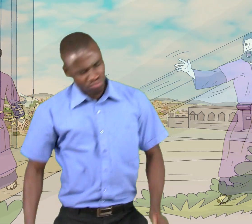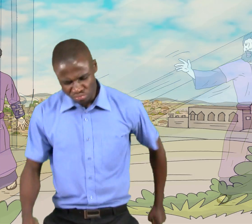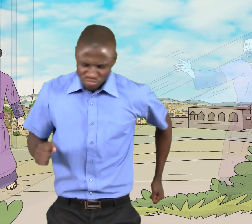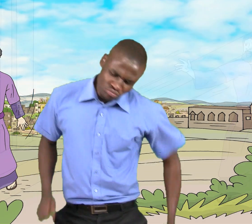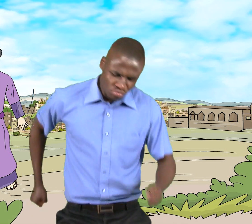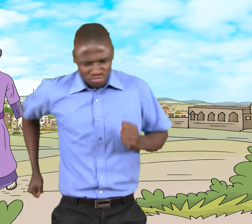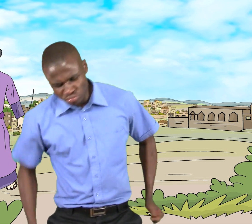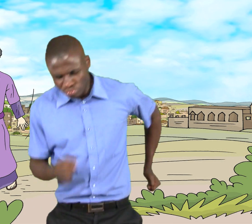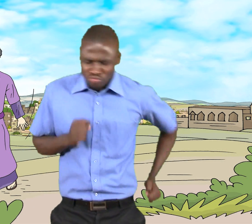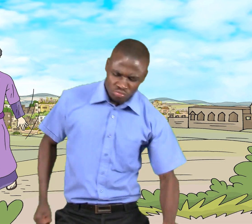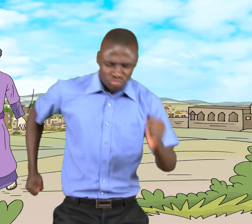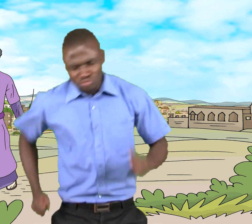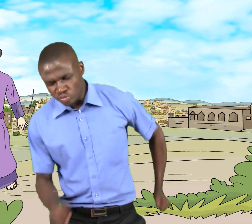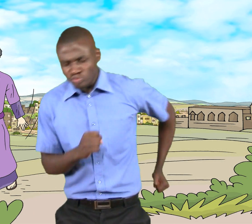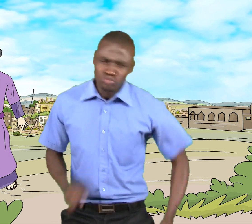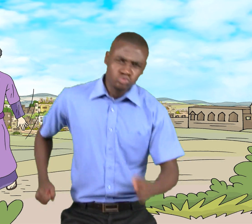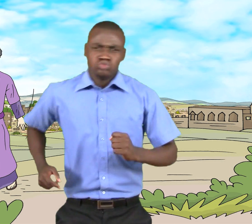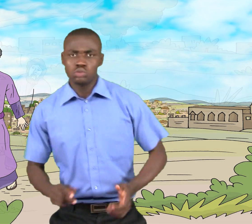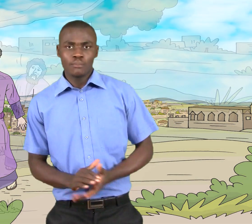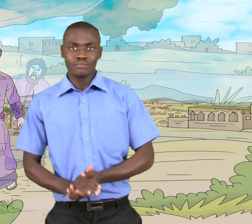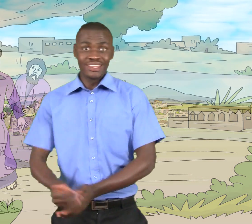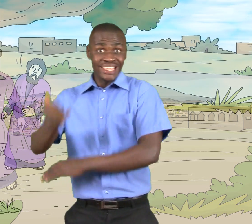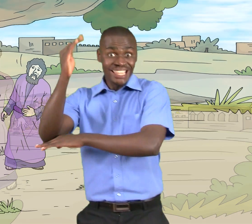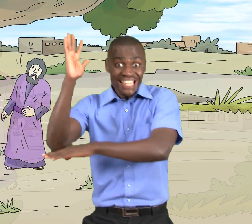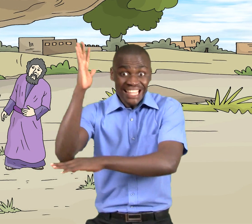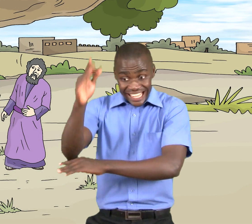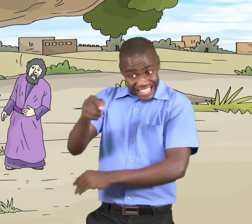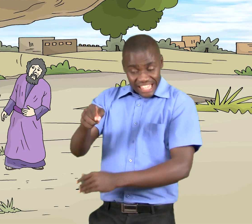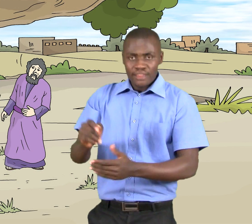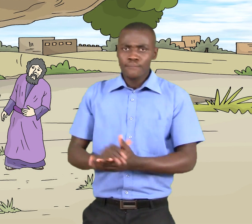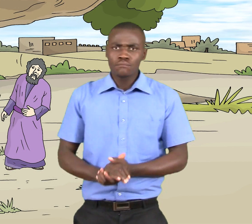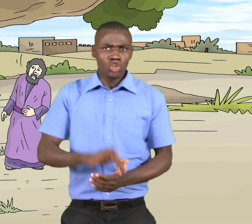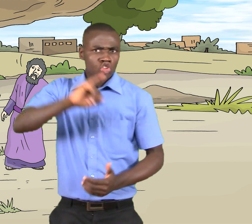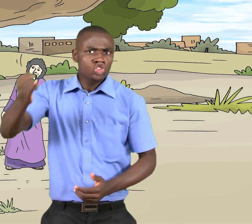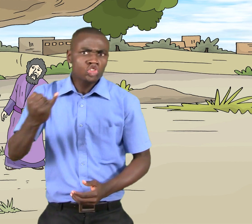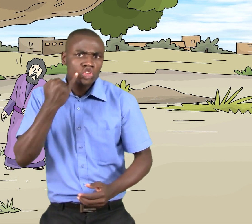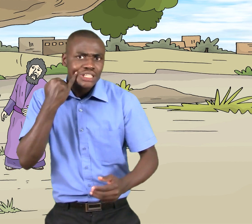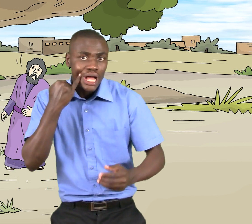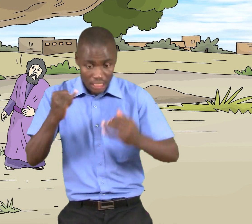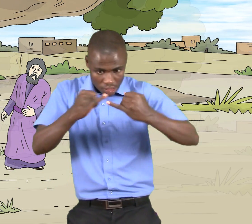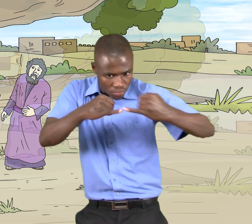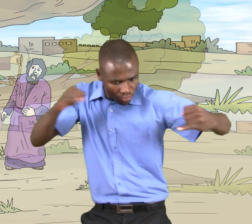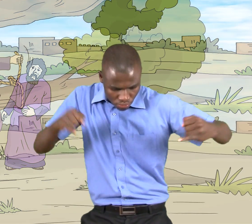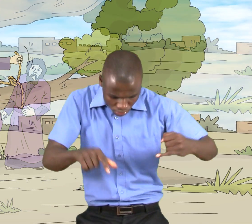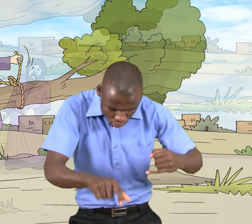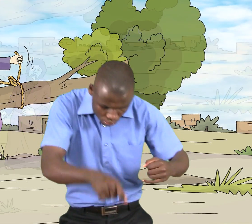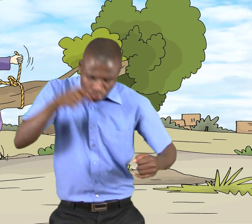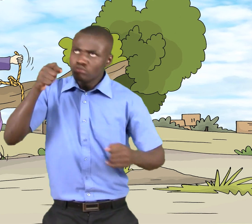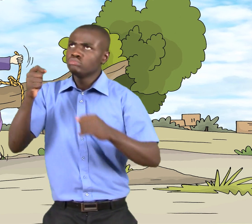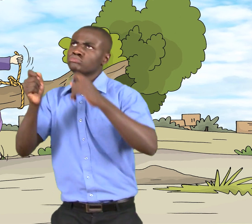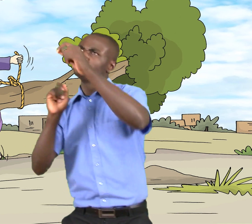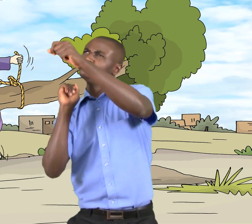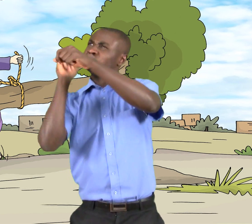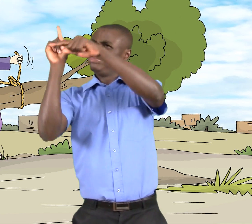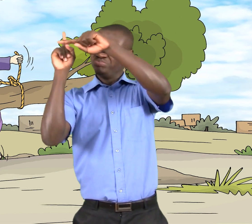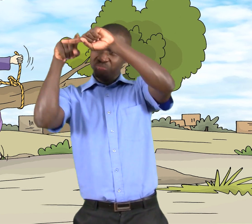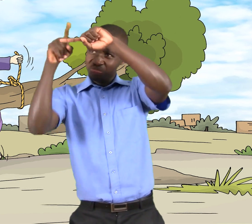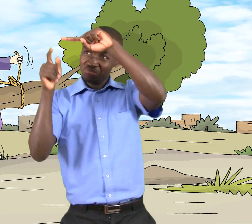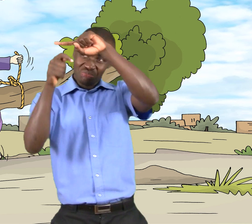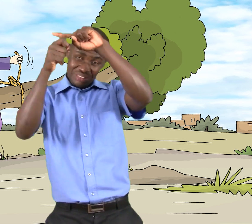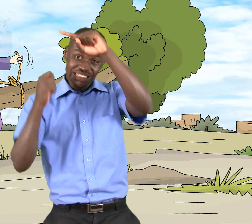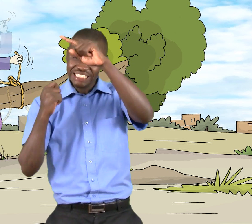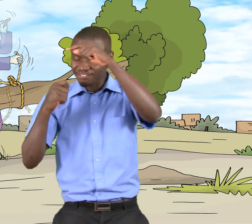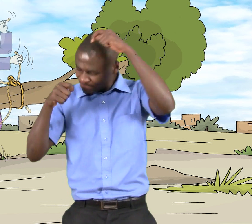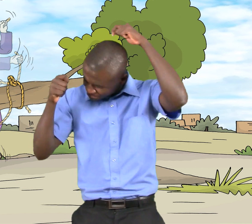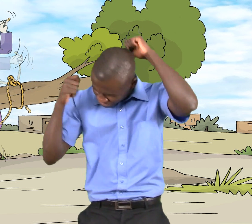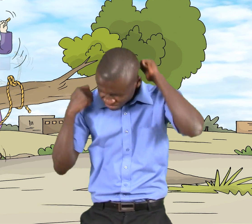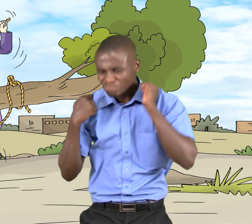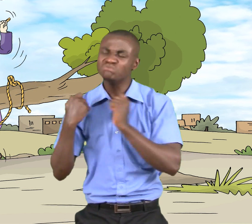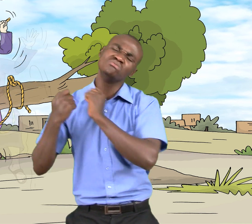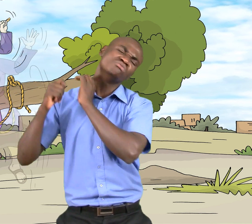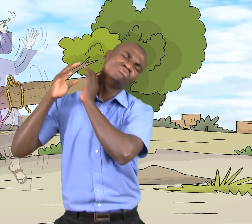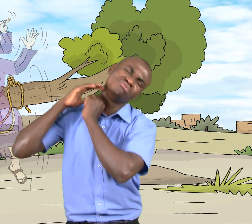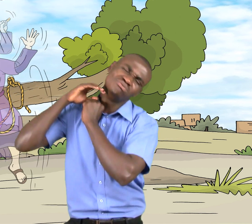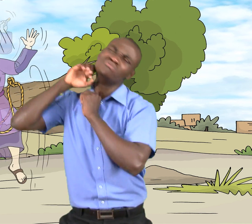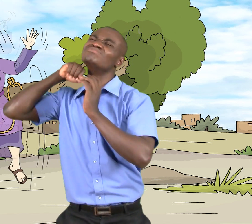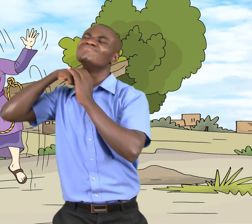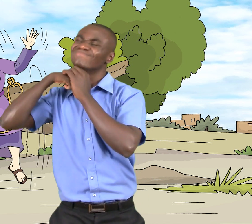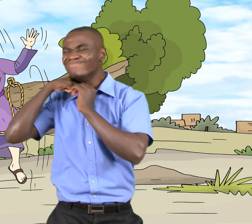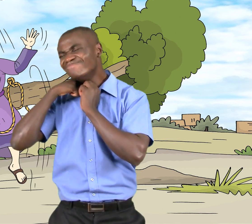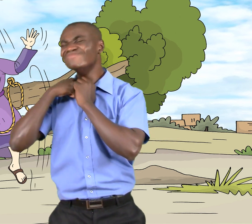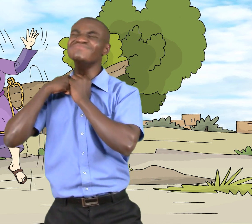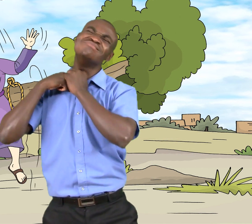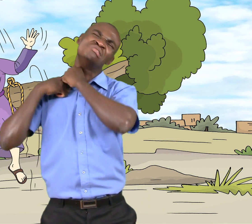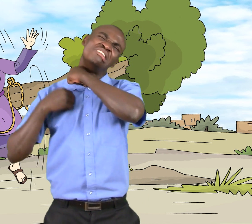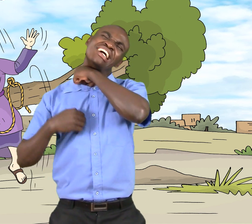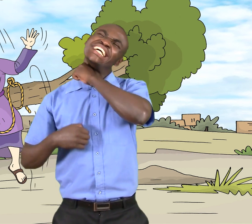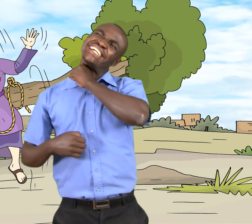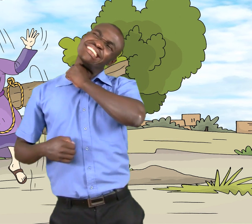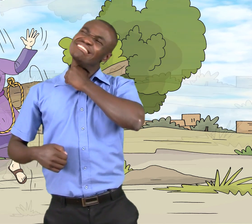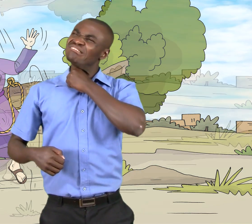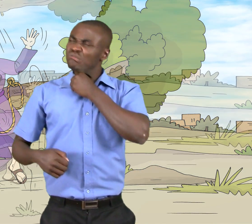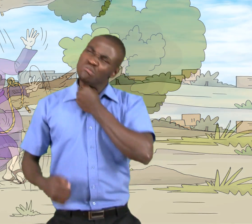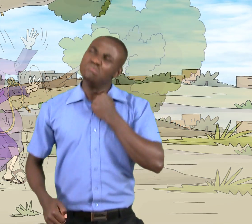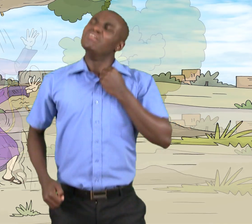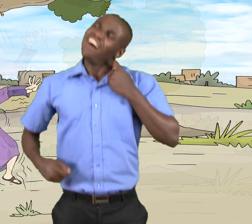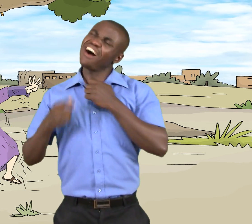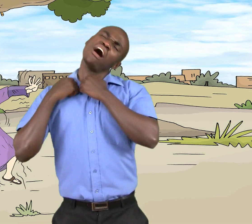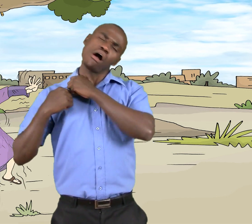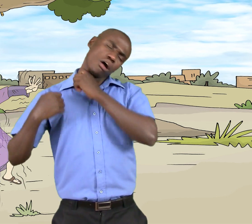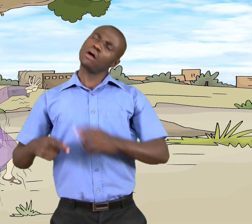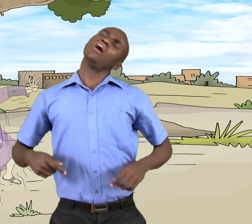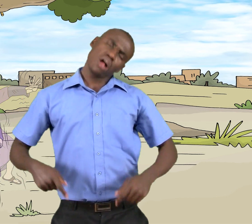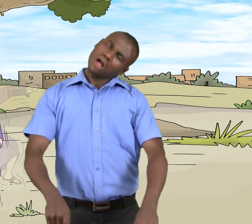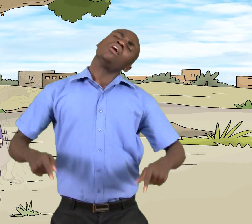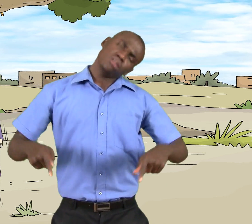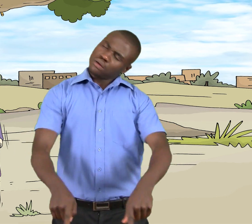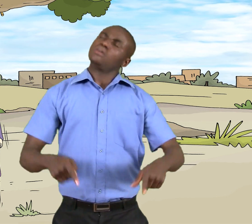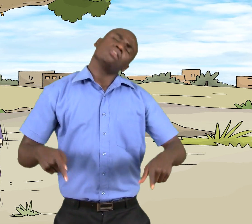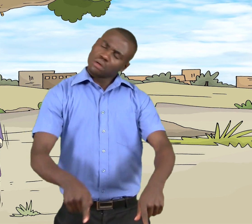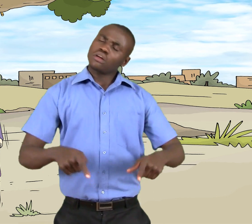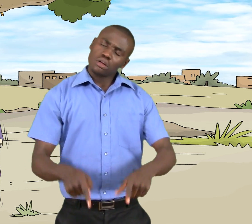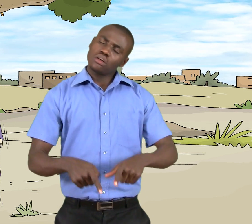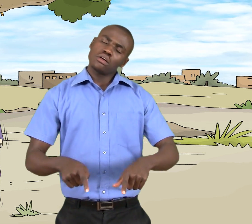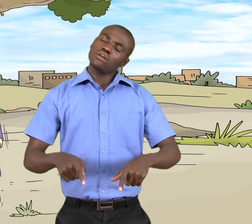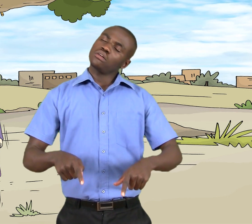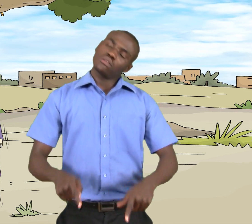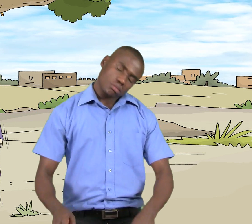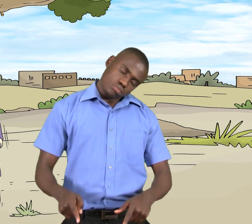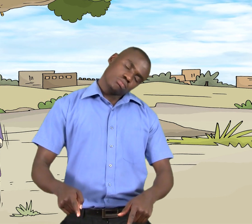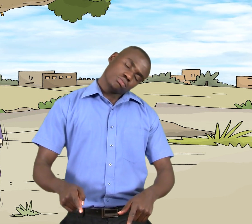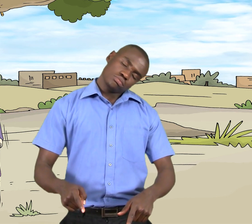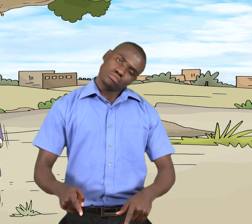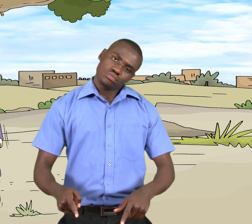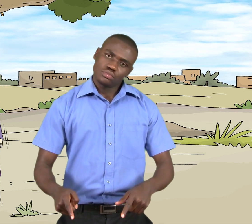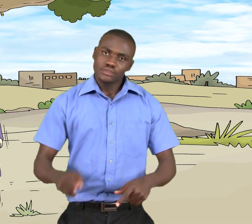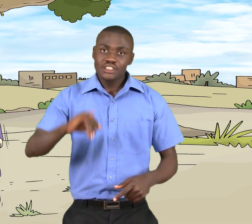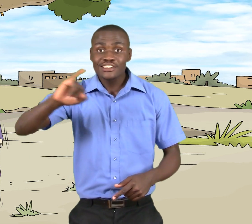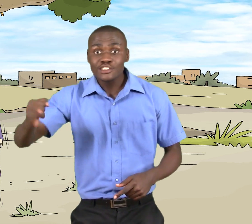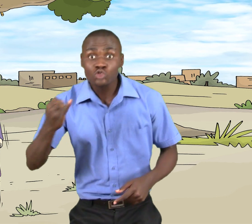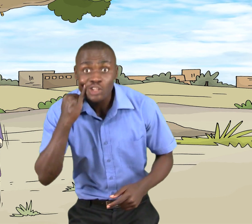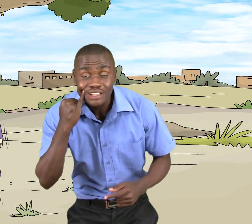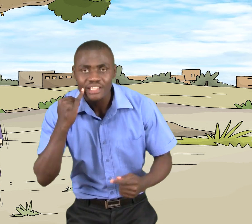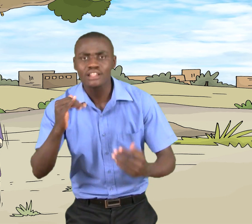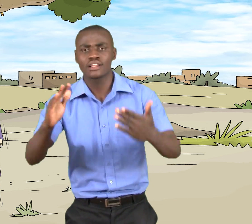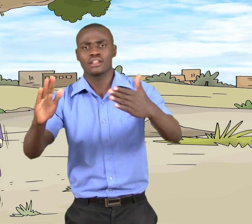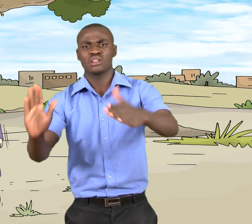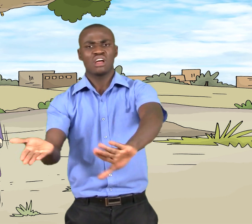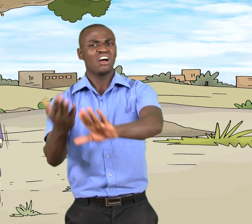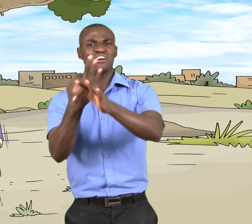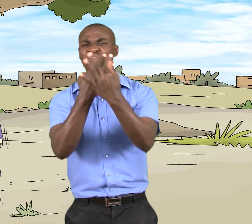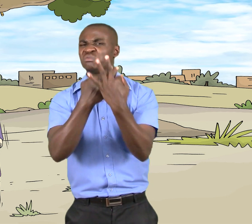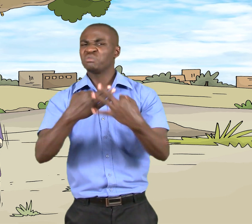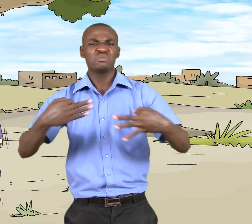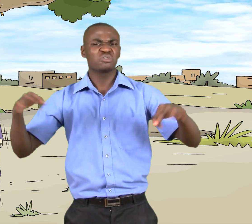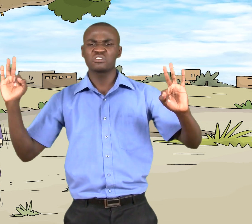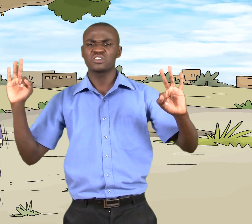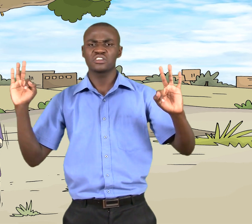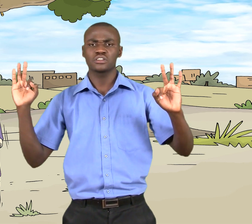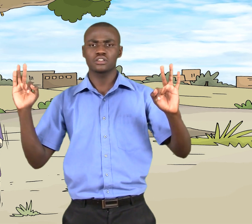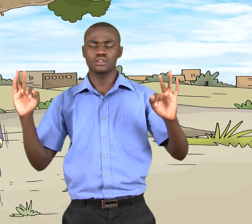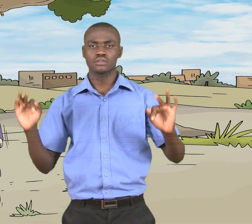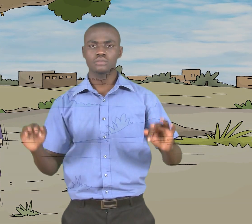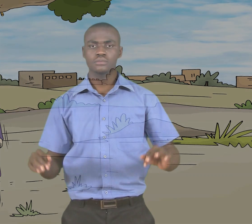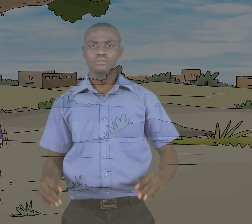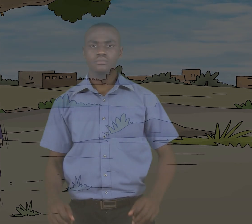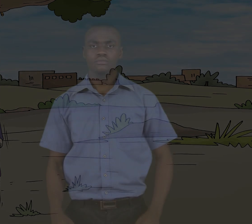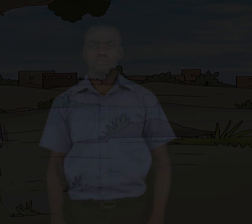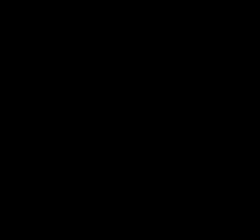Then he went away and hanged himself.